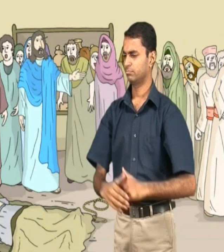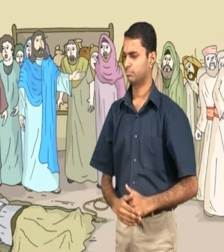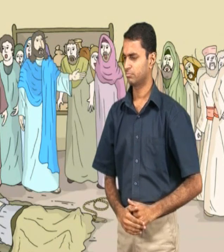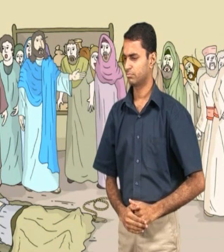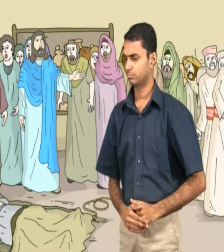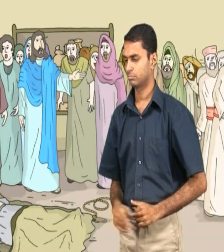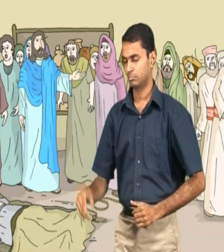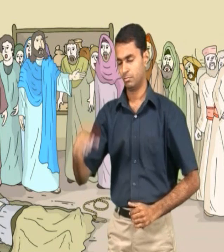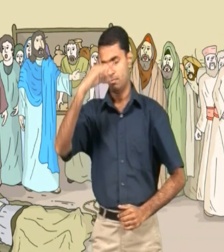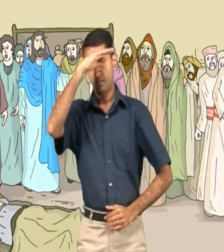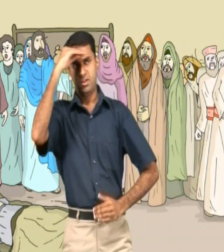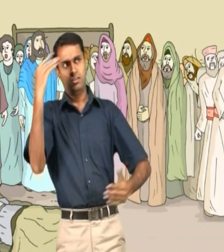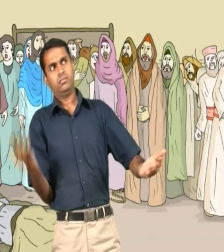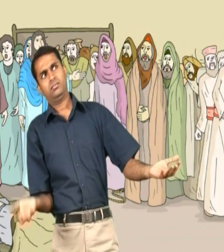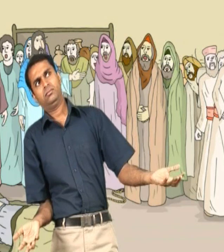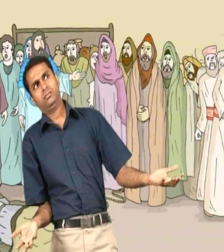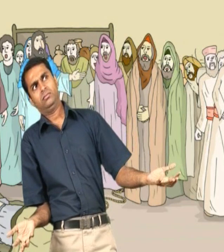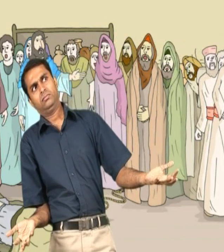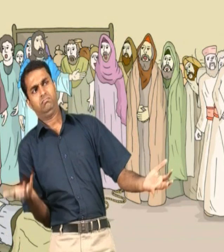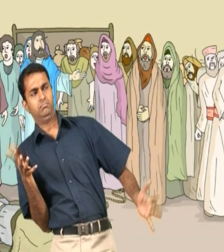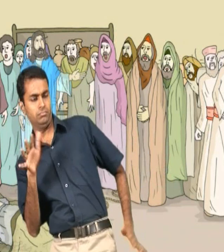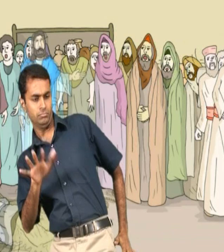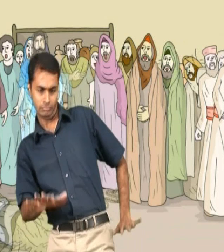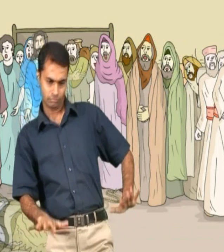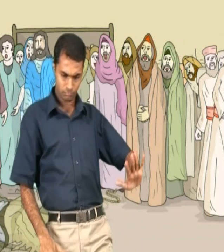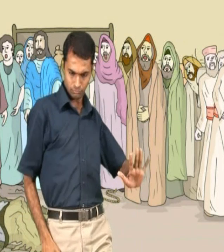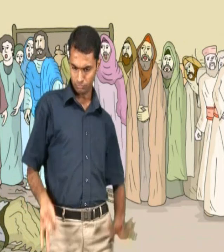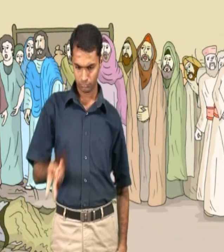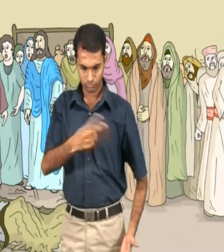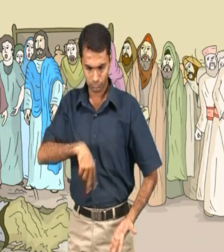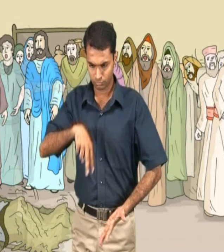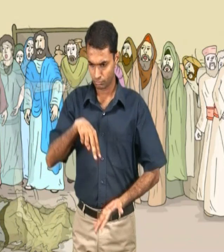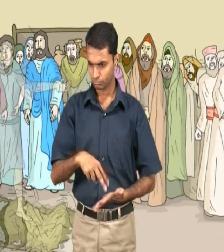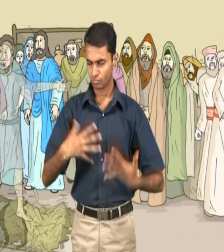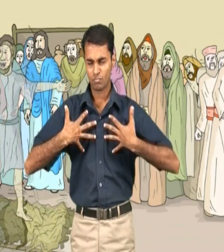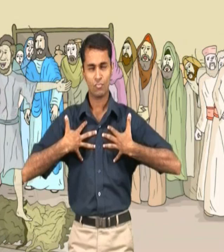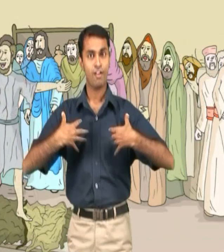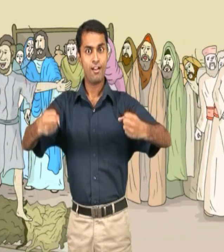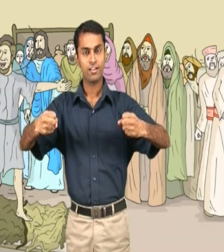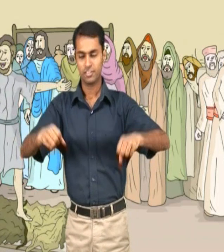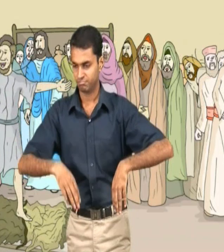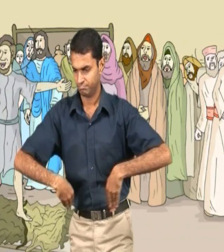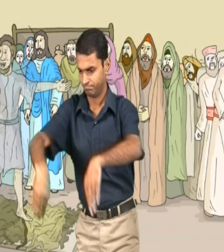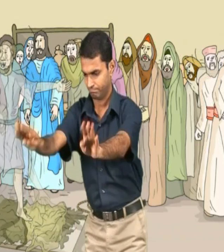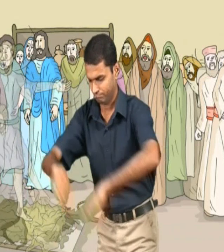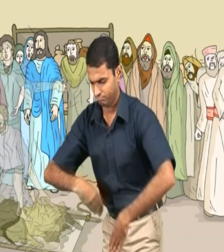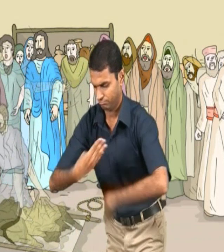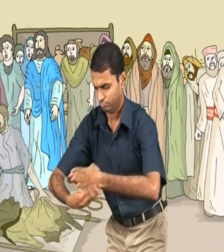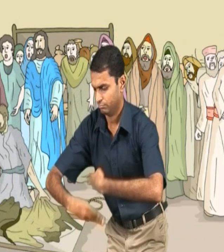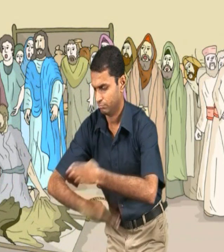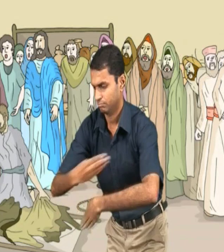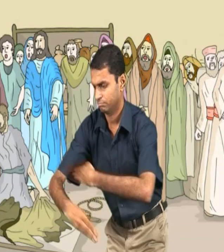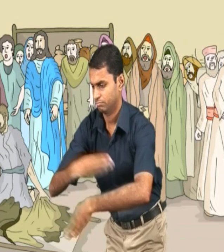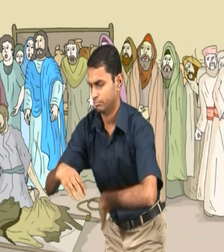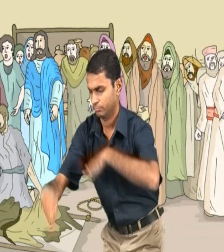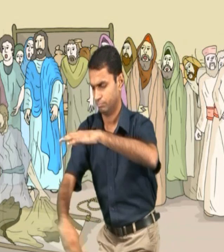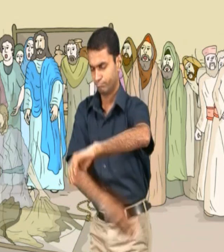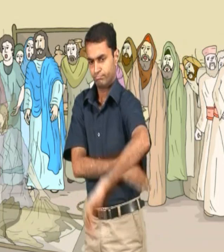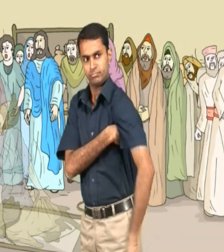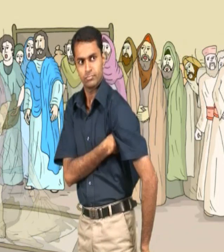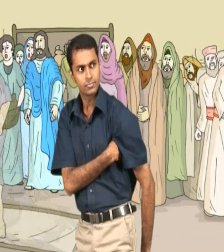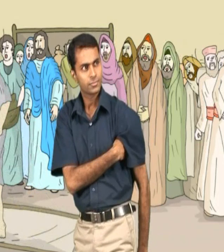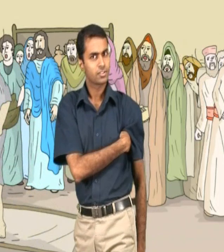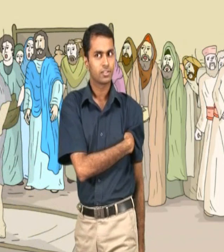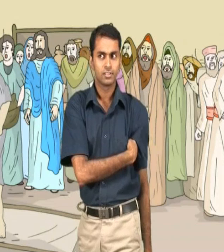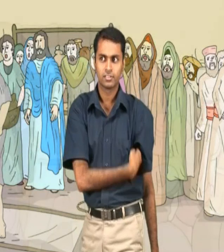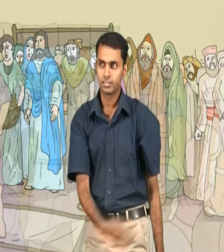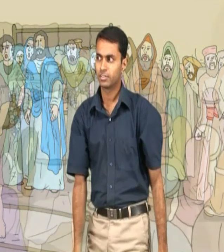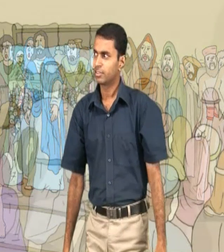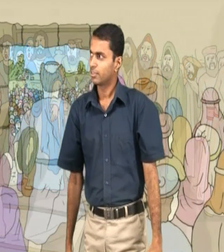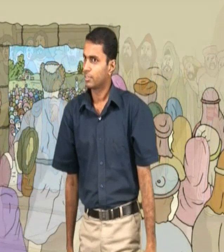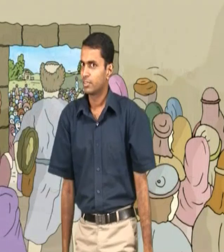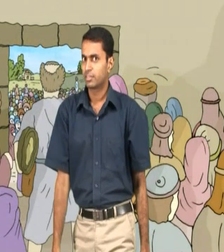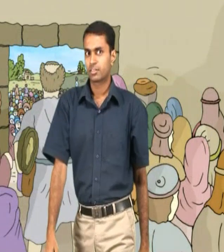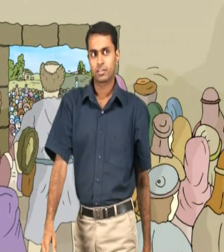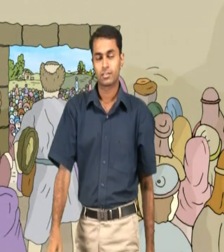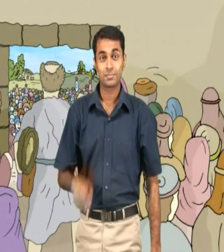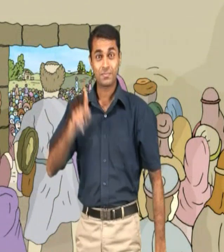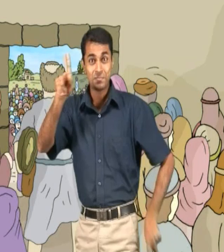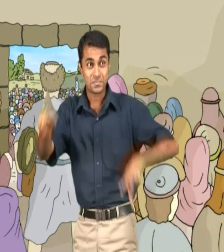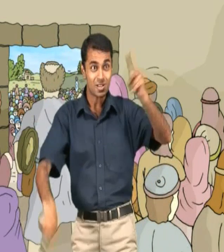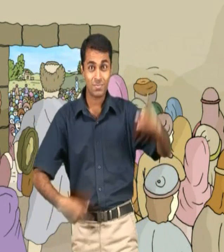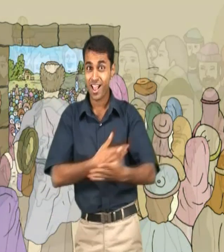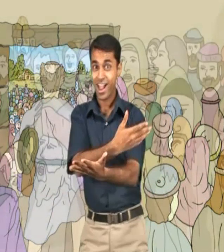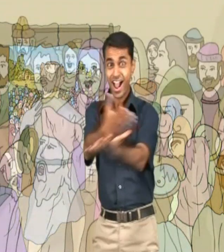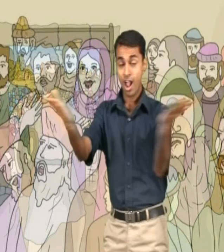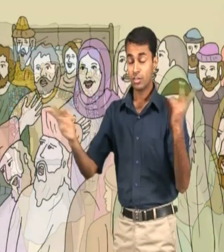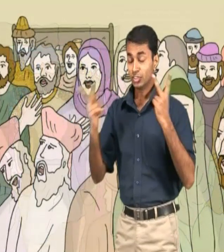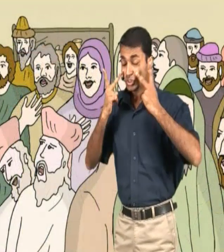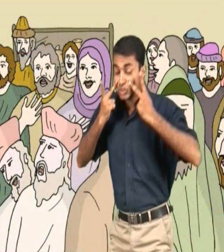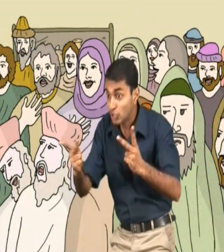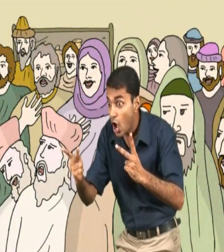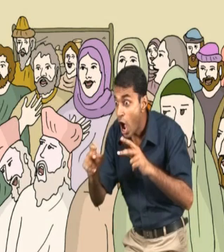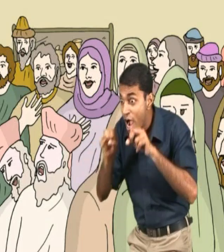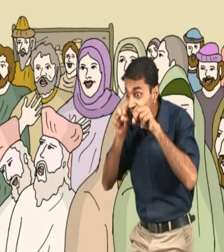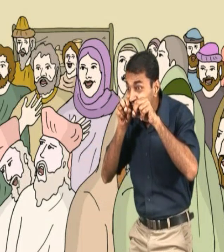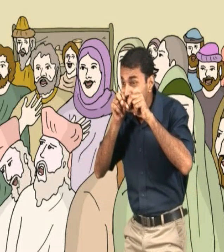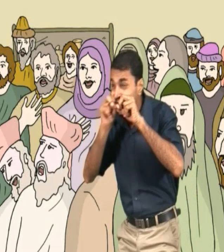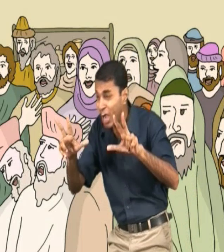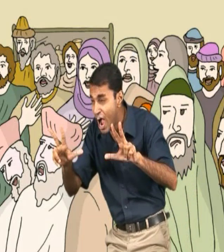And immediately the man got up, picked up his mat, and walked out in front of them all.